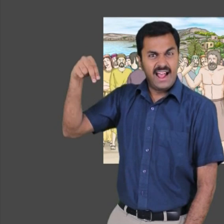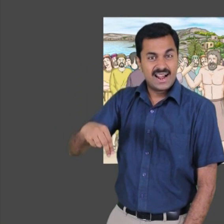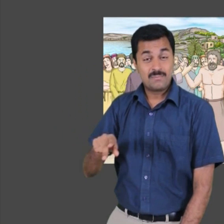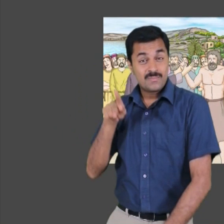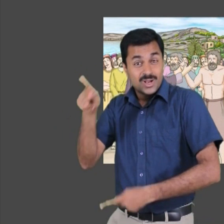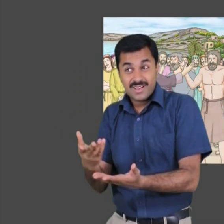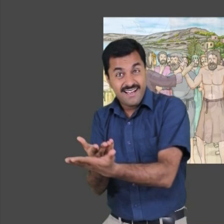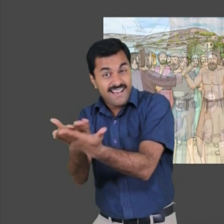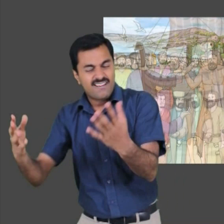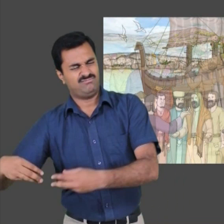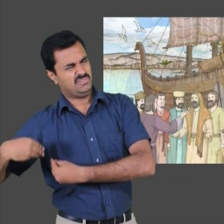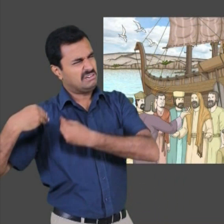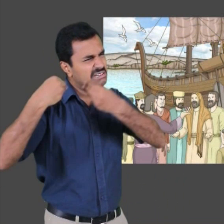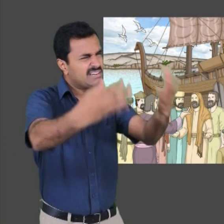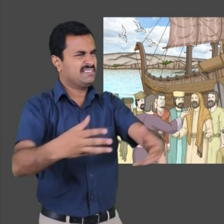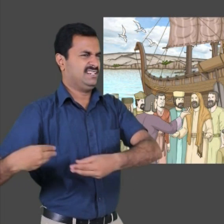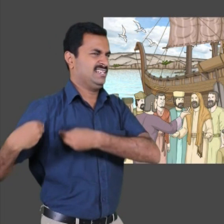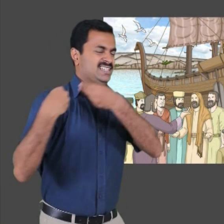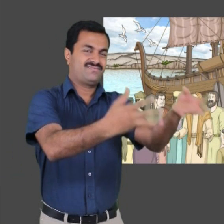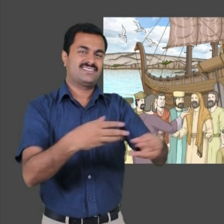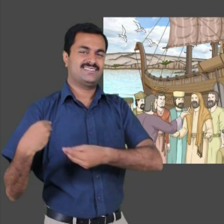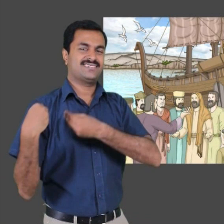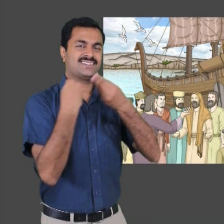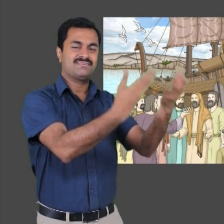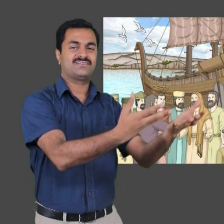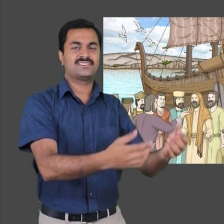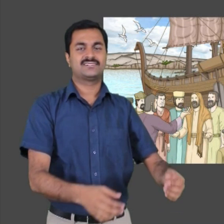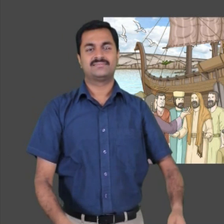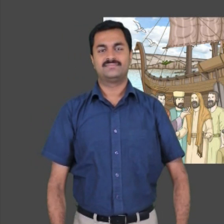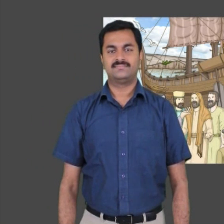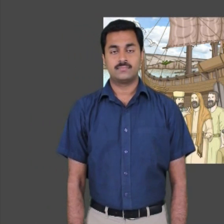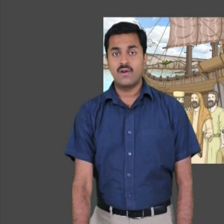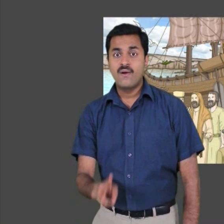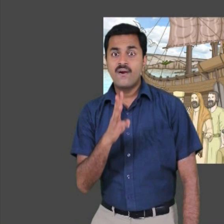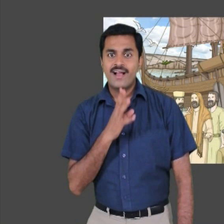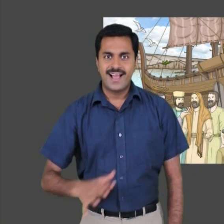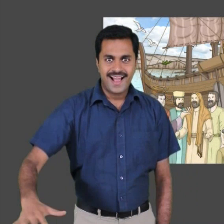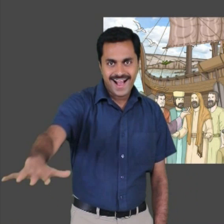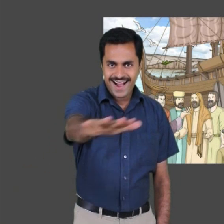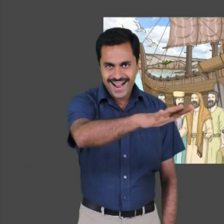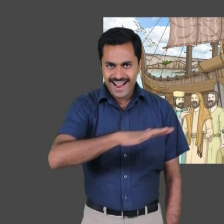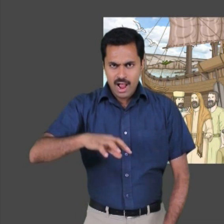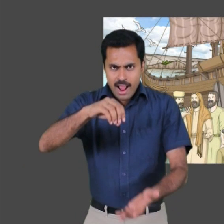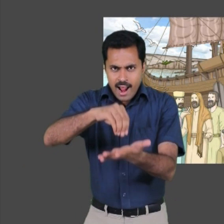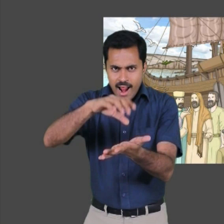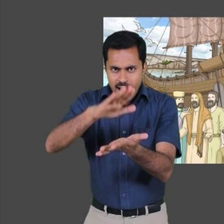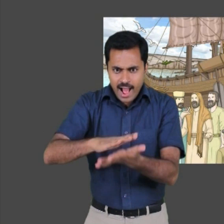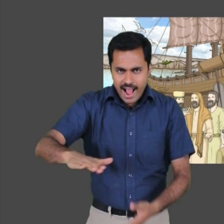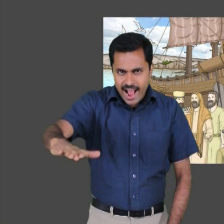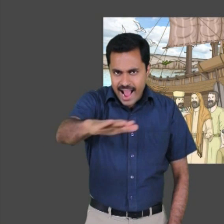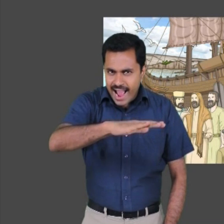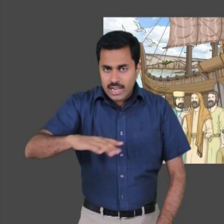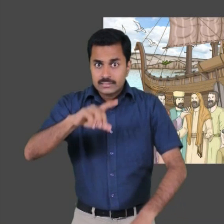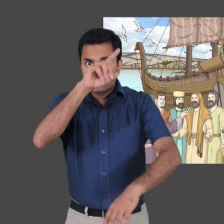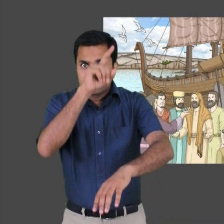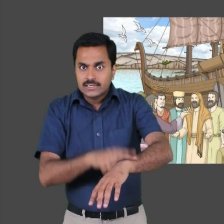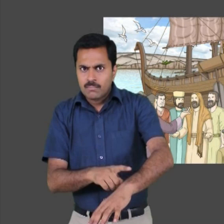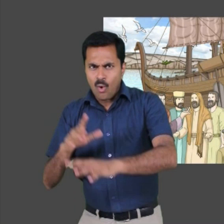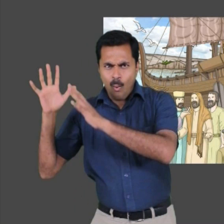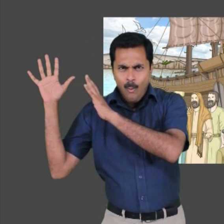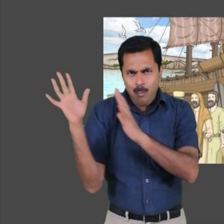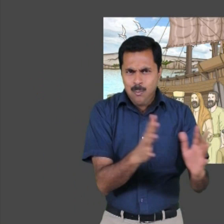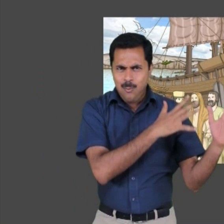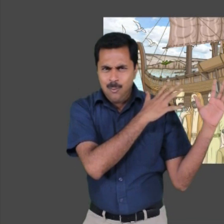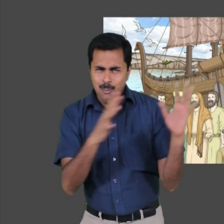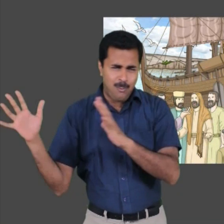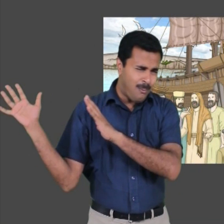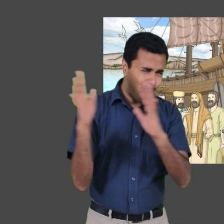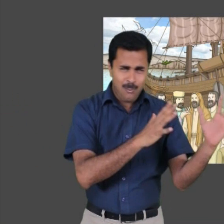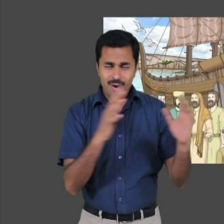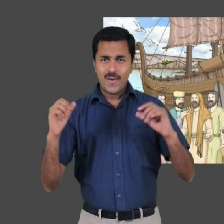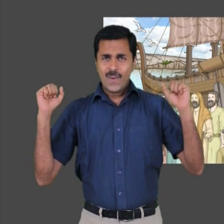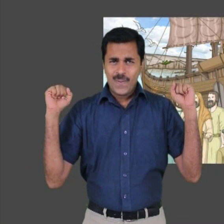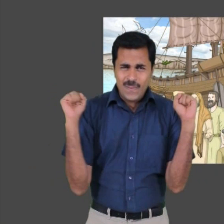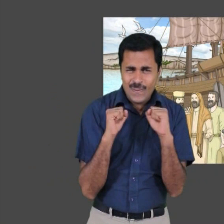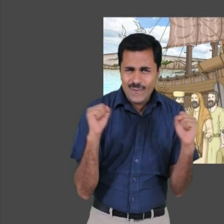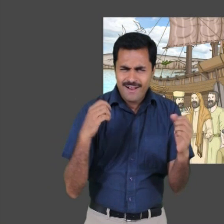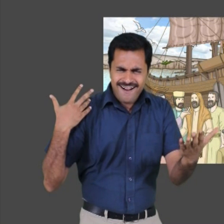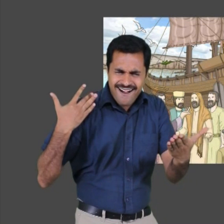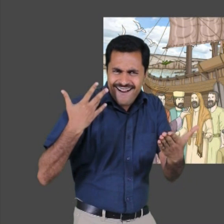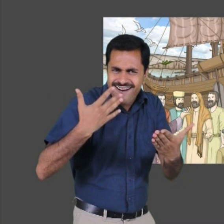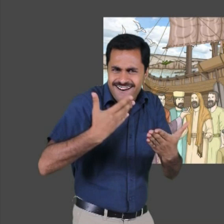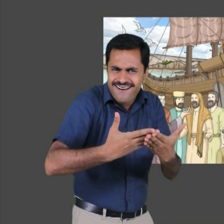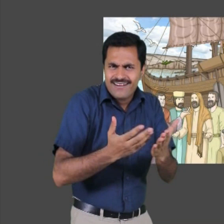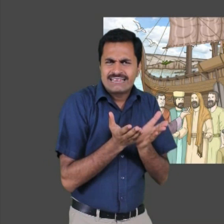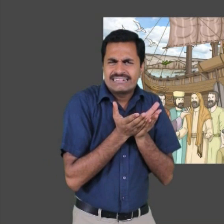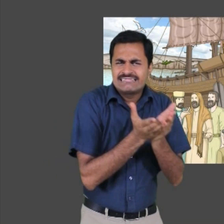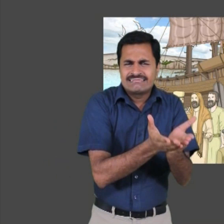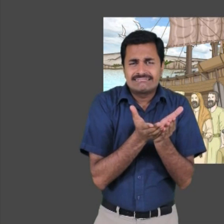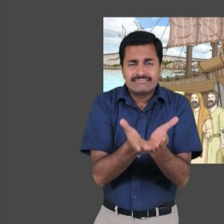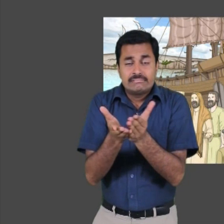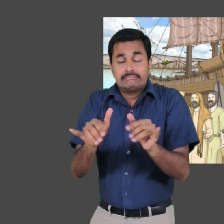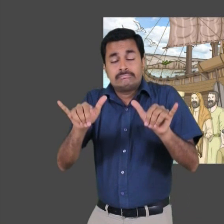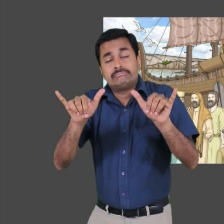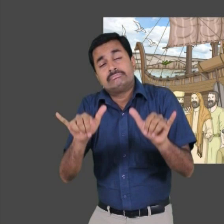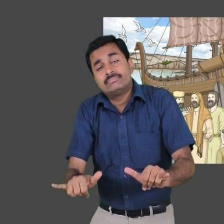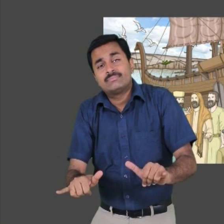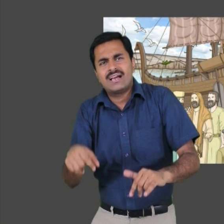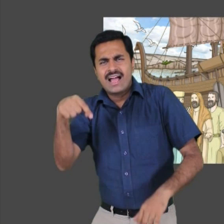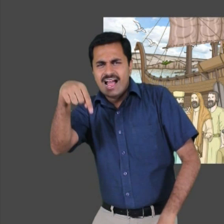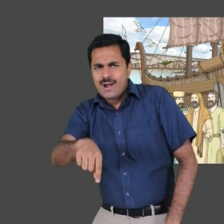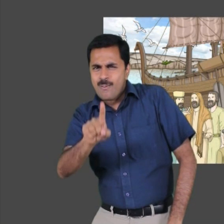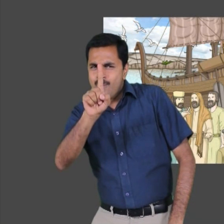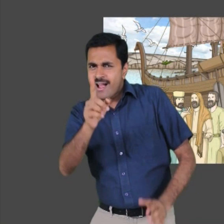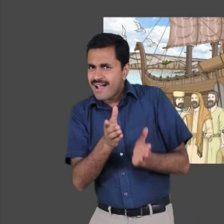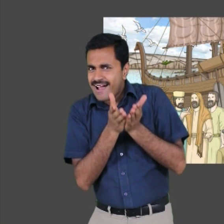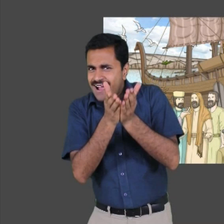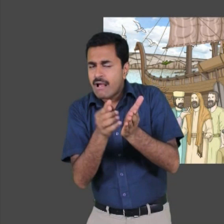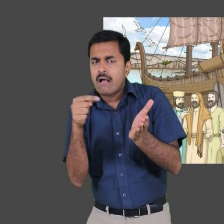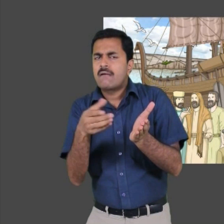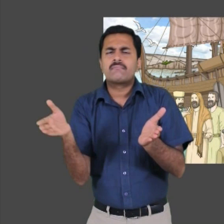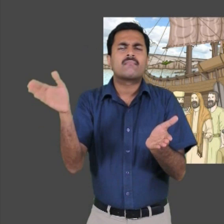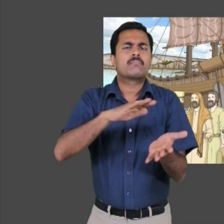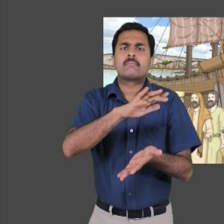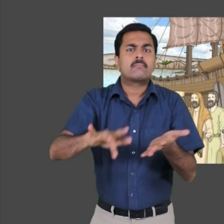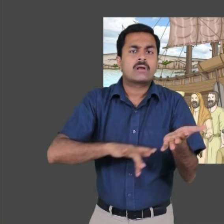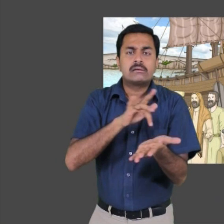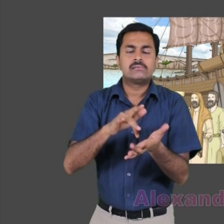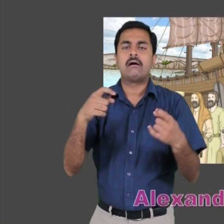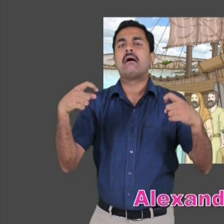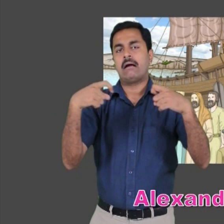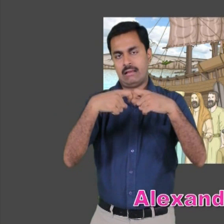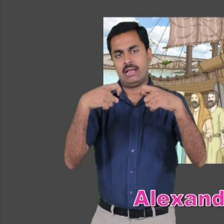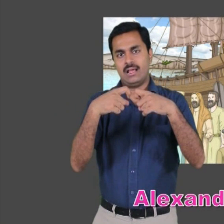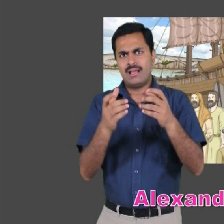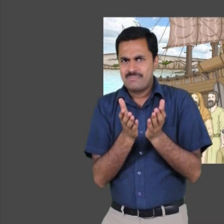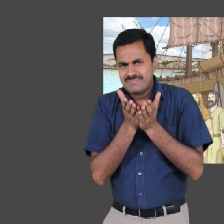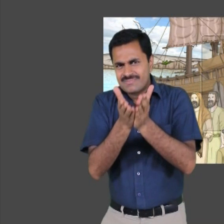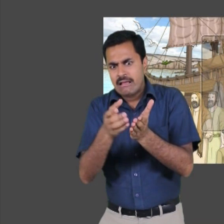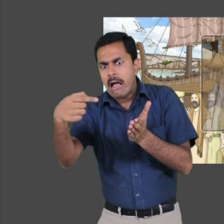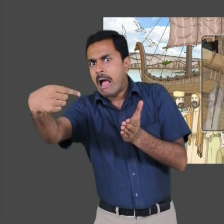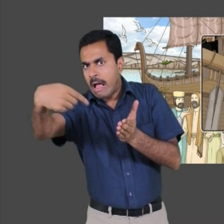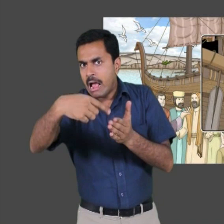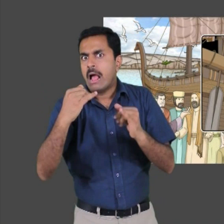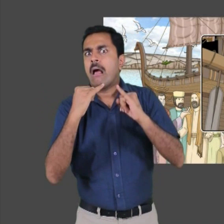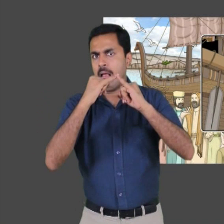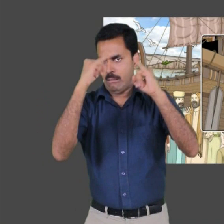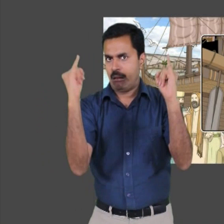After three months we set sail in an Alexandrian ship that had wintered in the island.